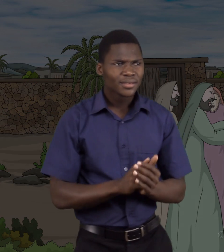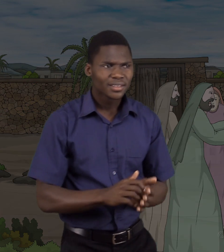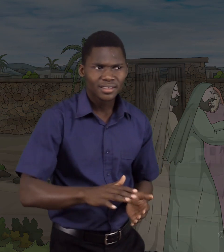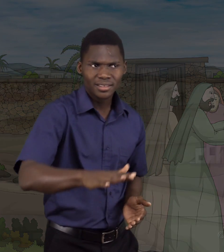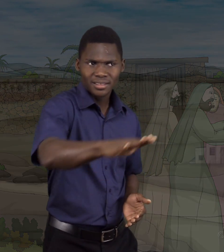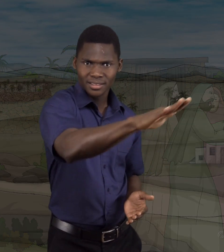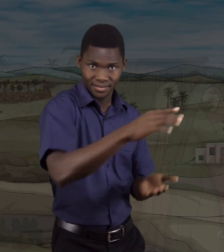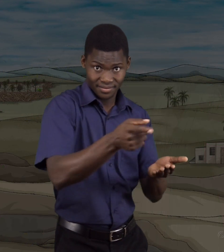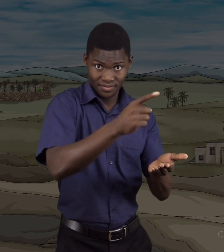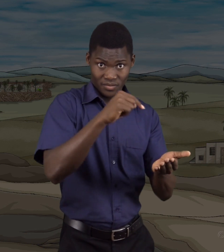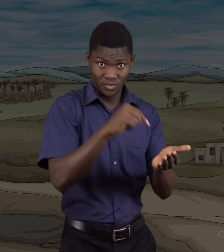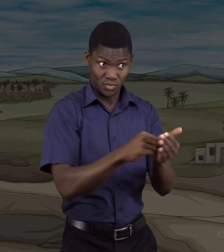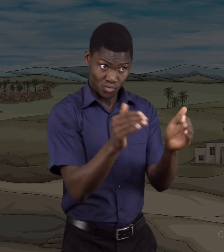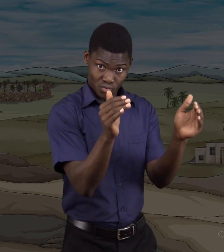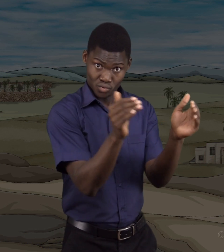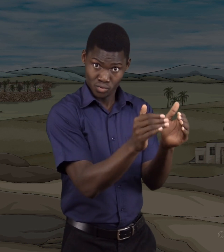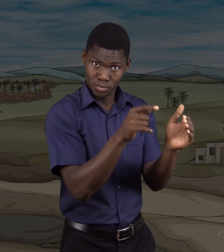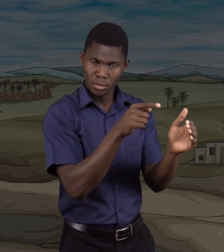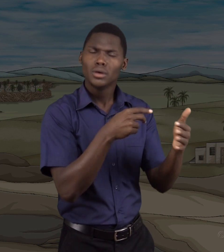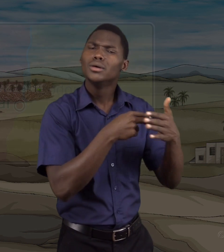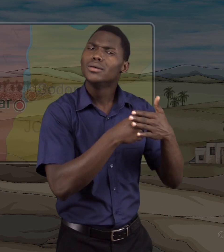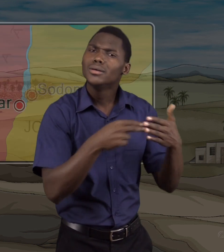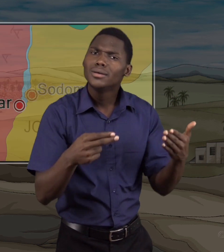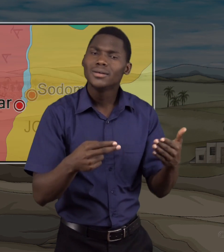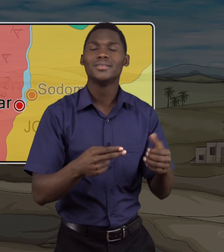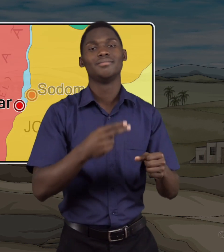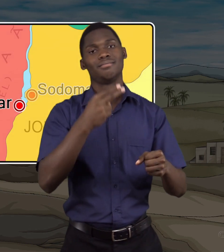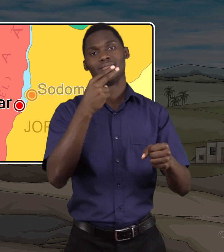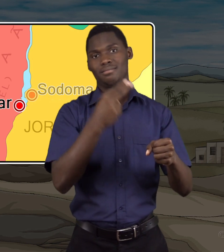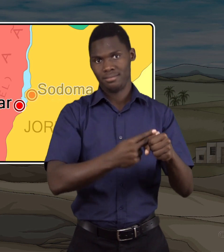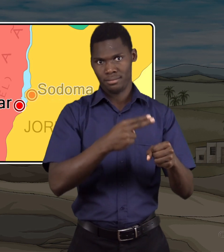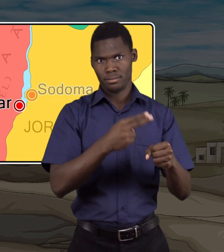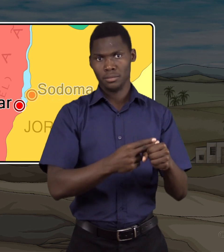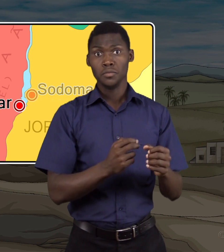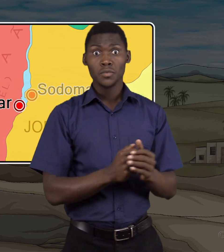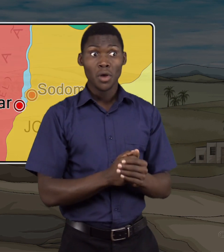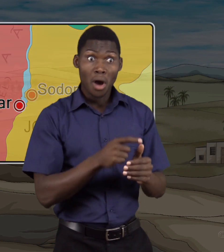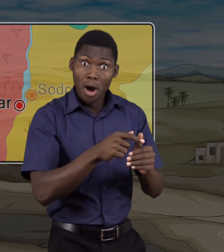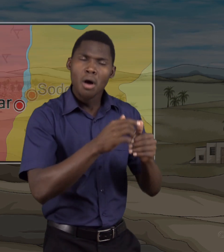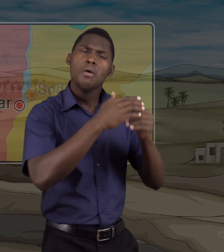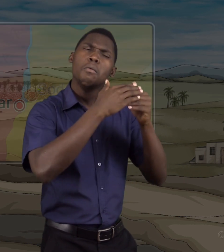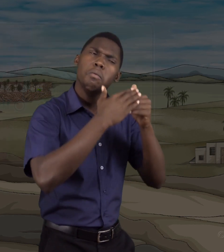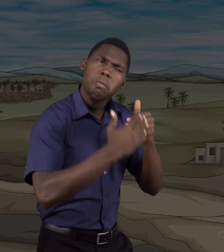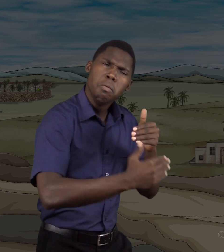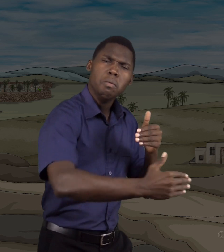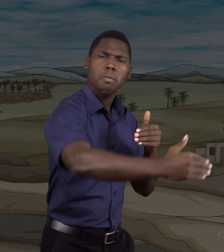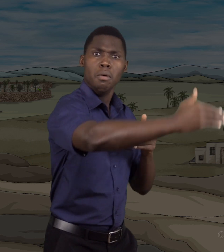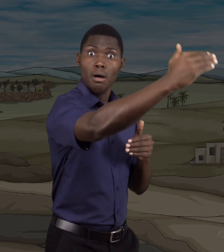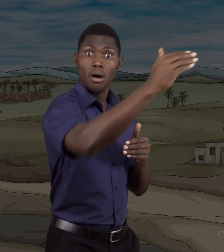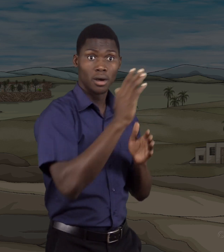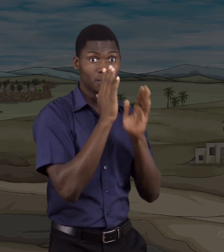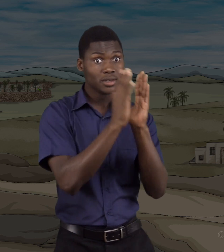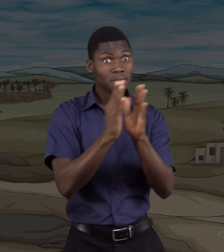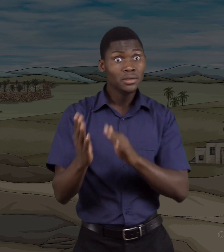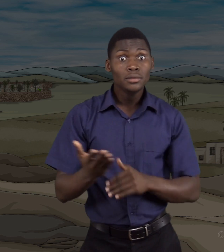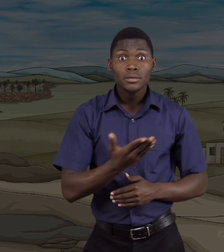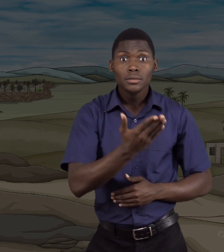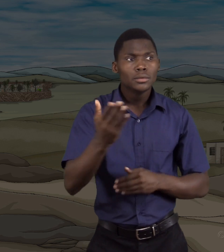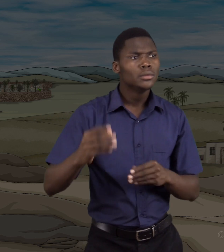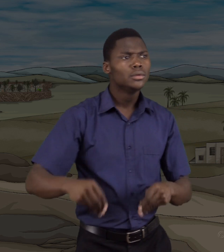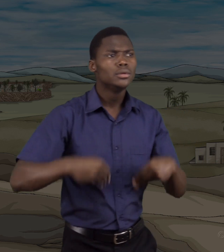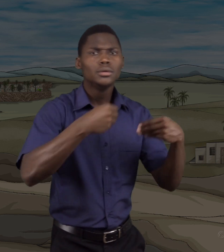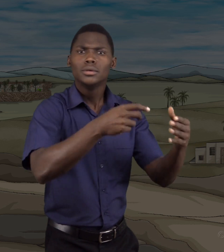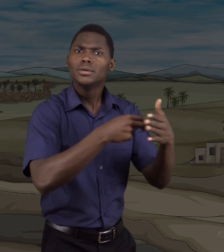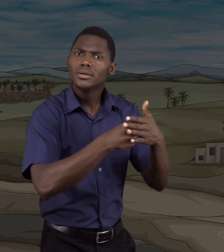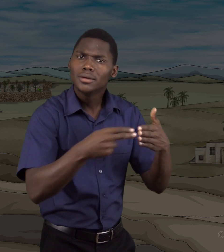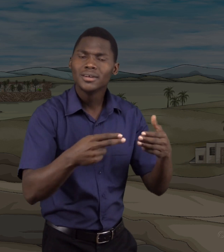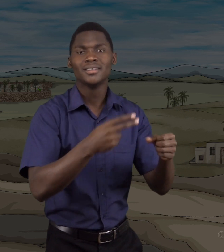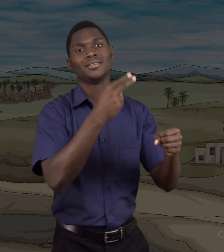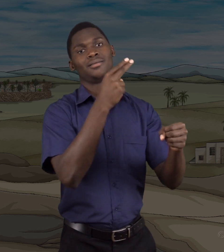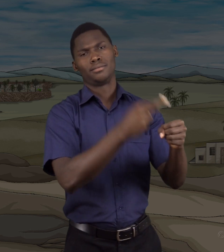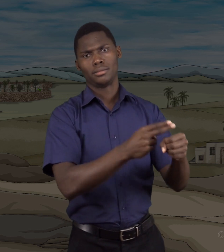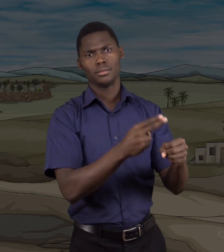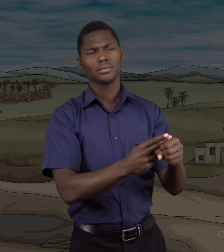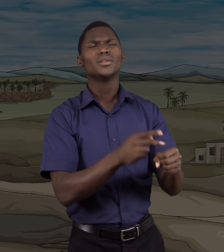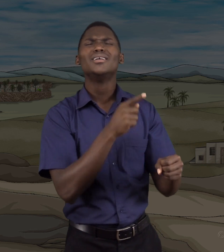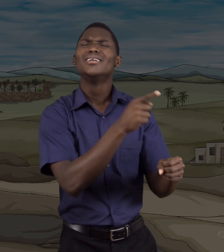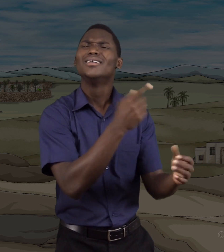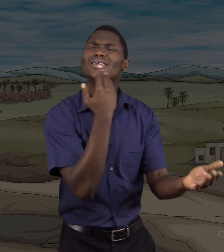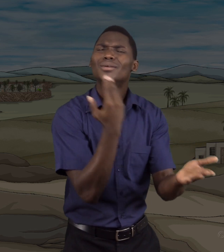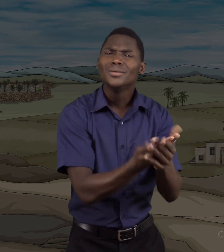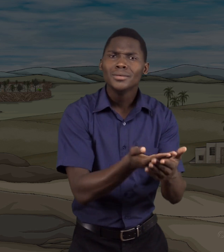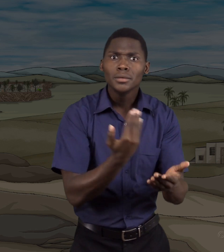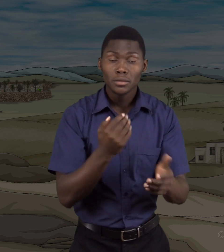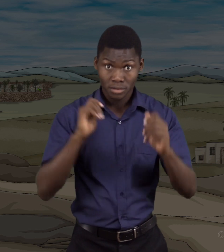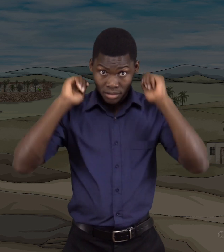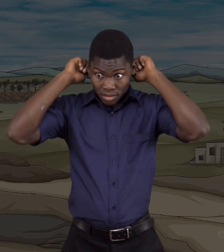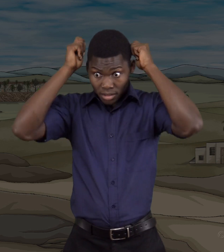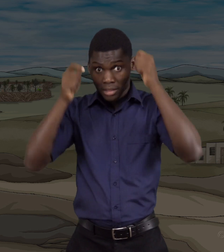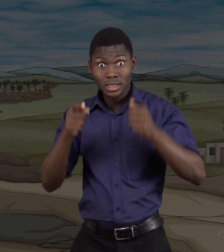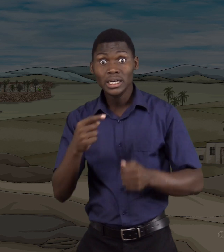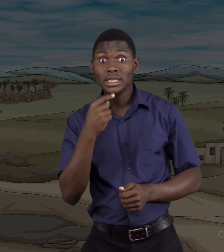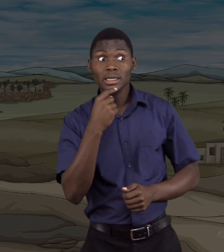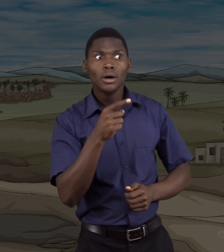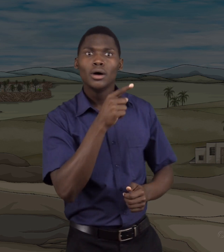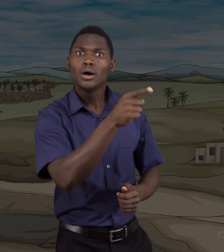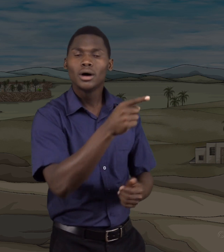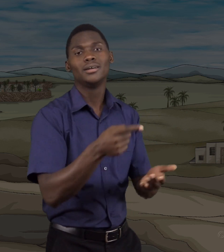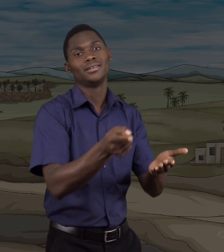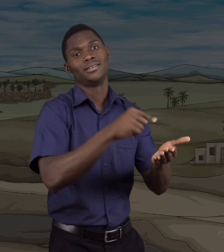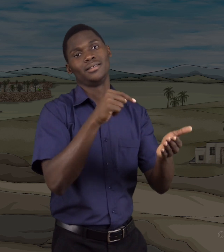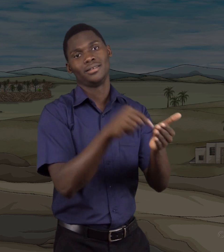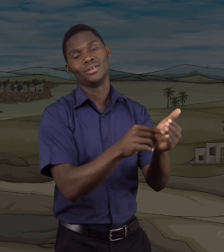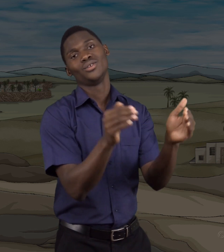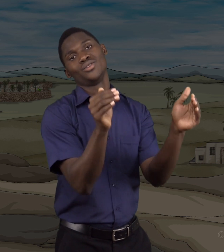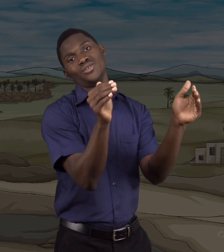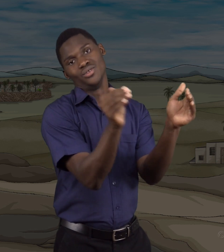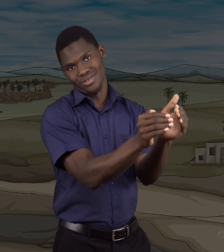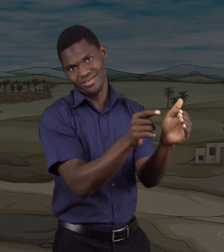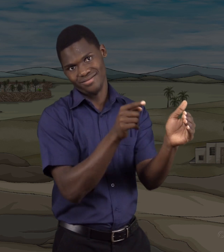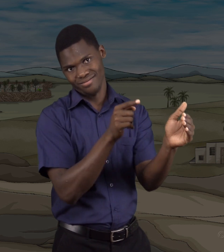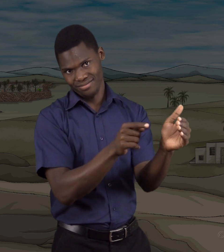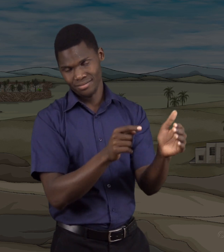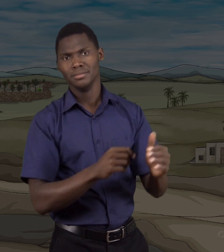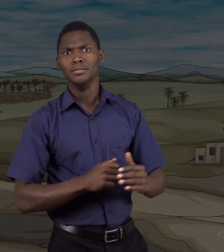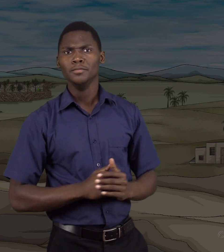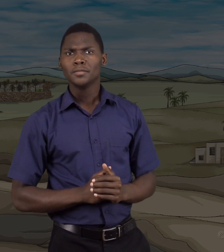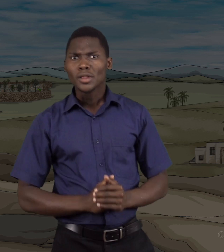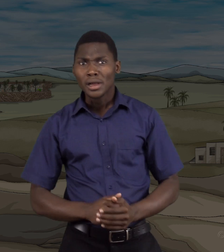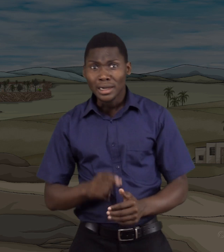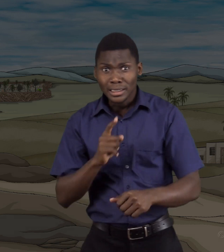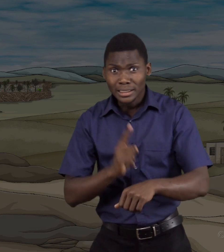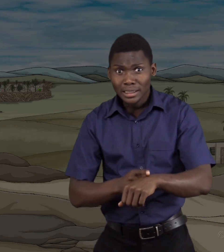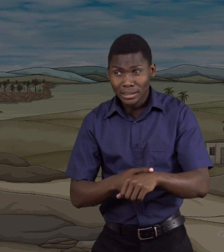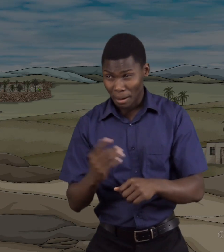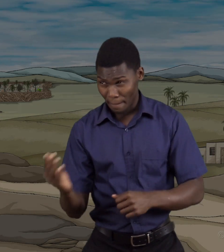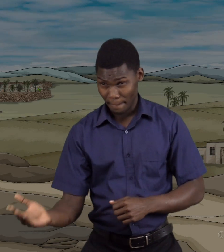That is why the town was called Zoar.